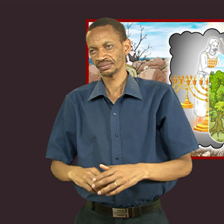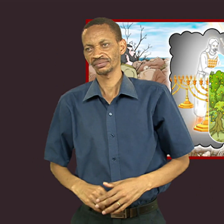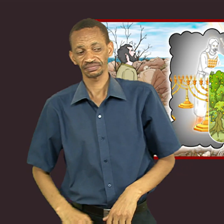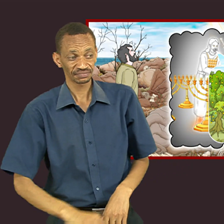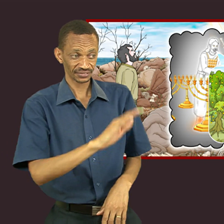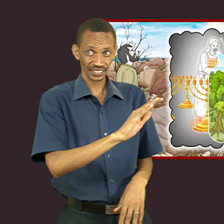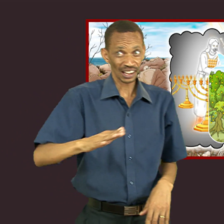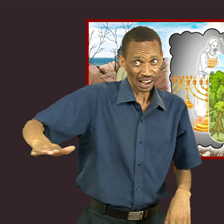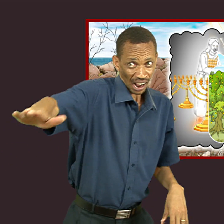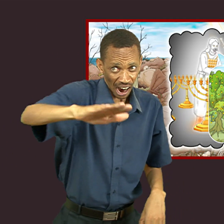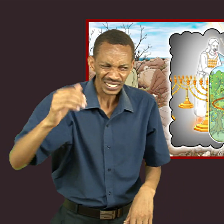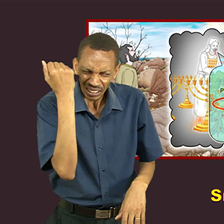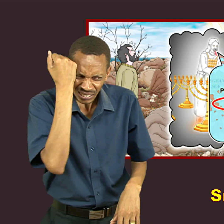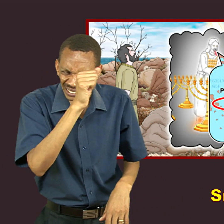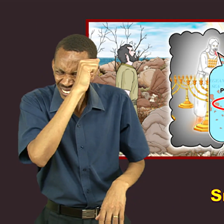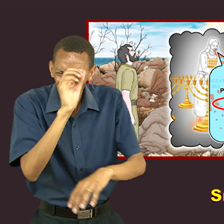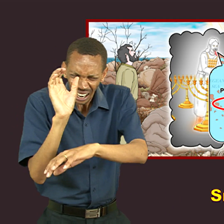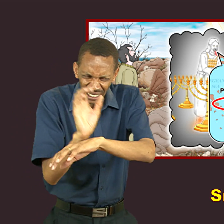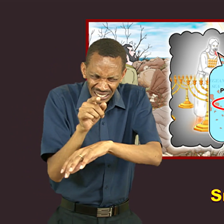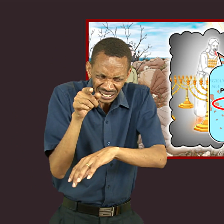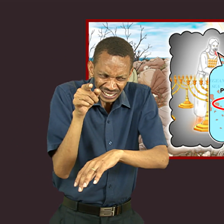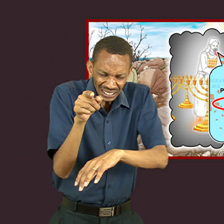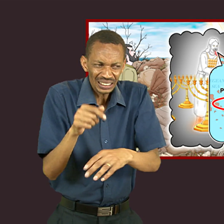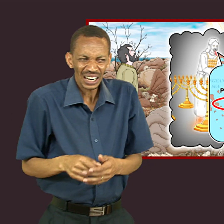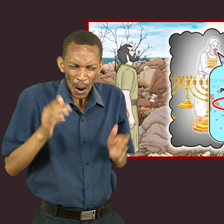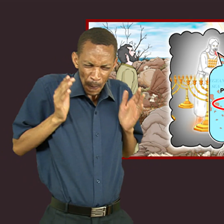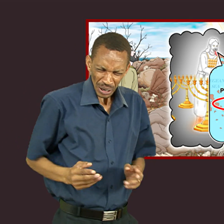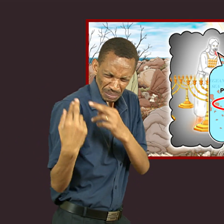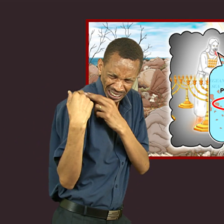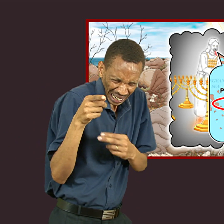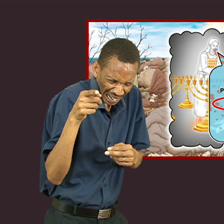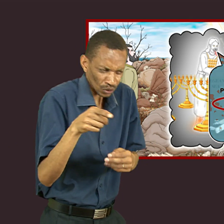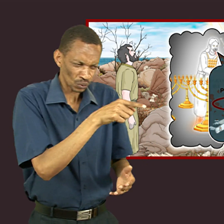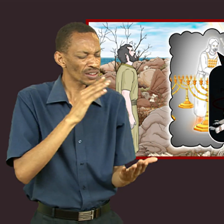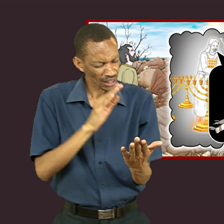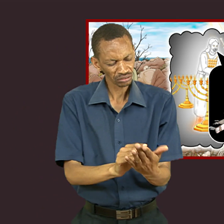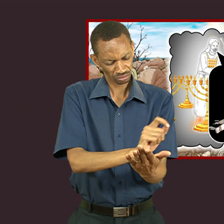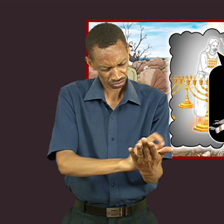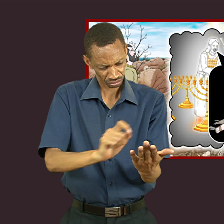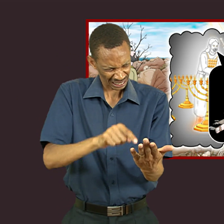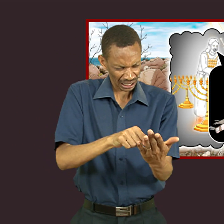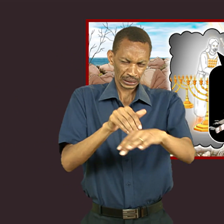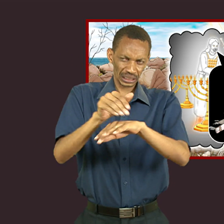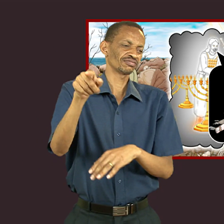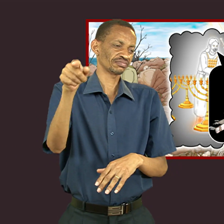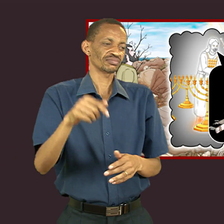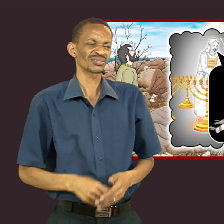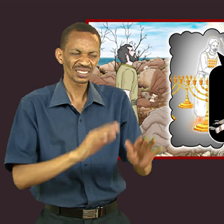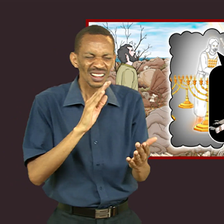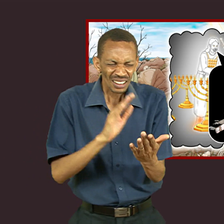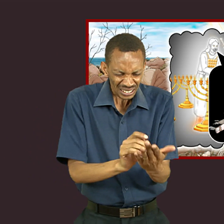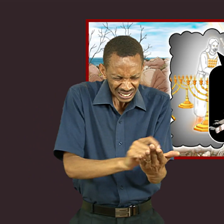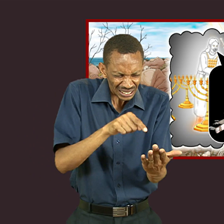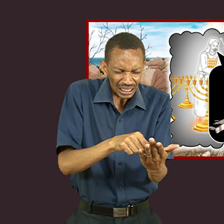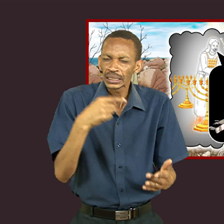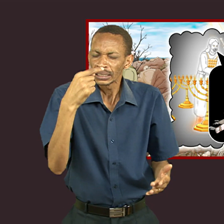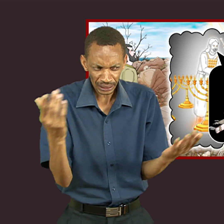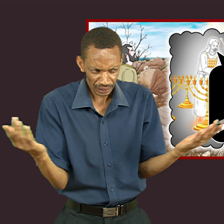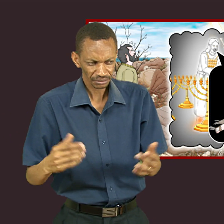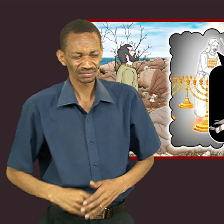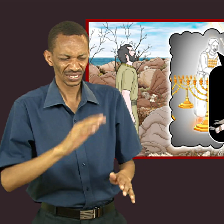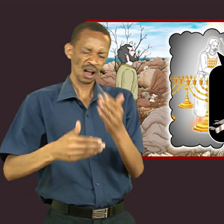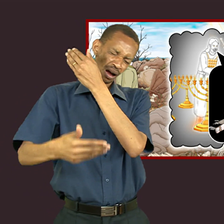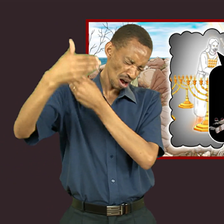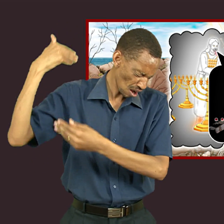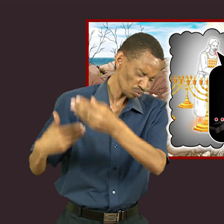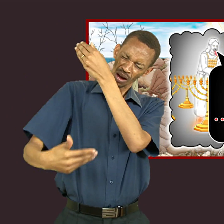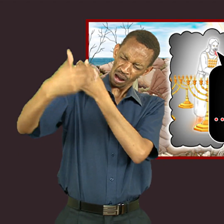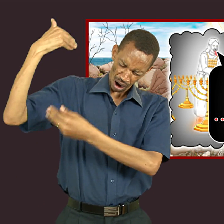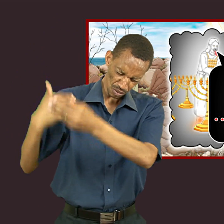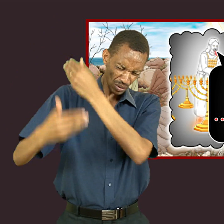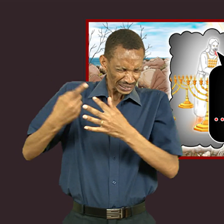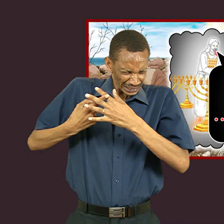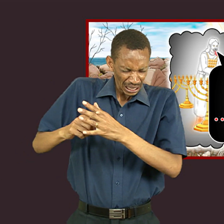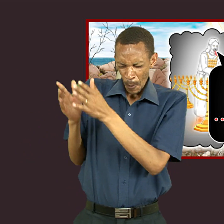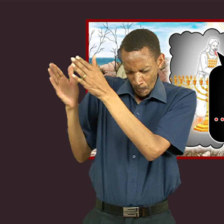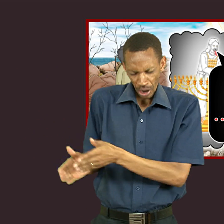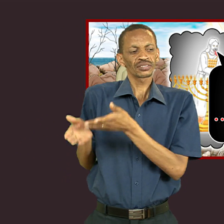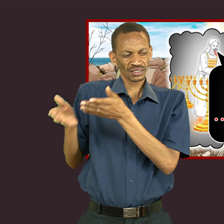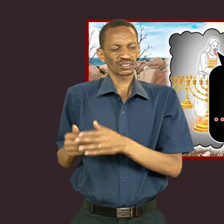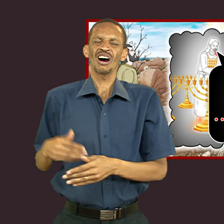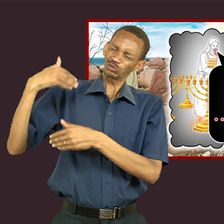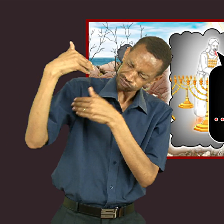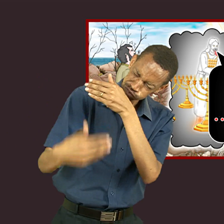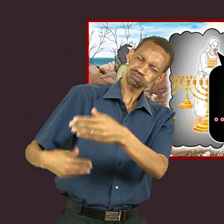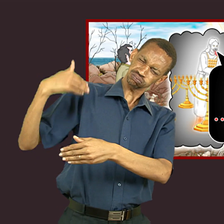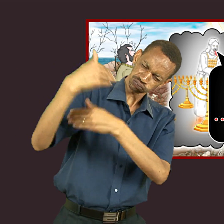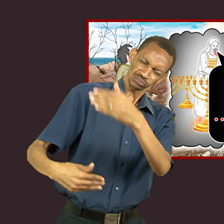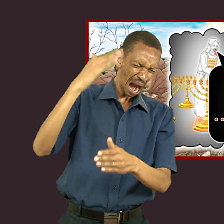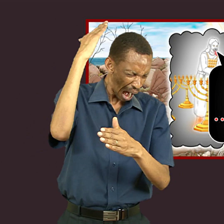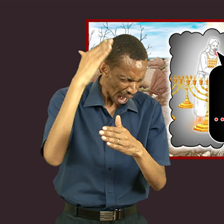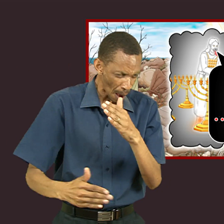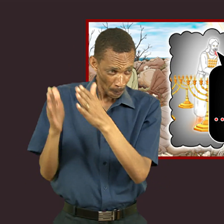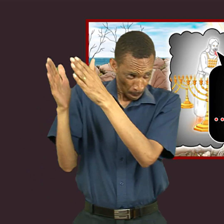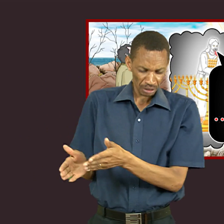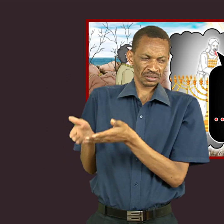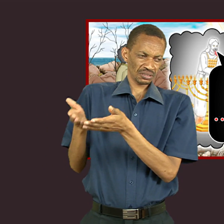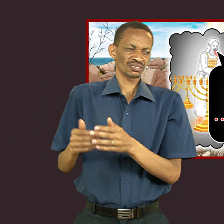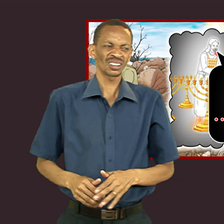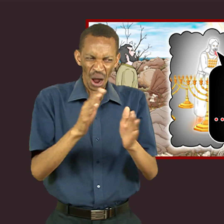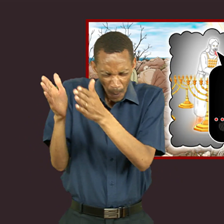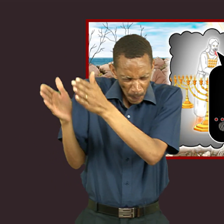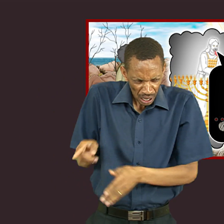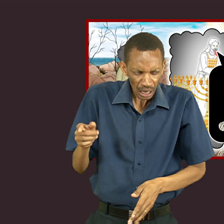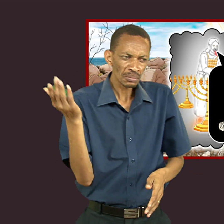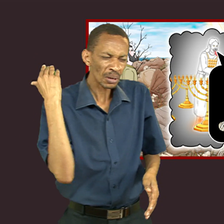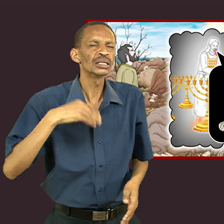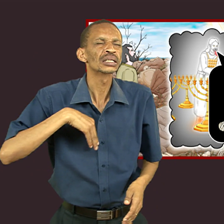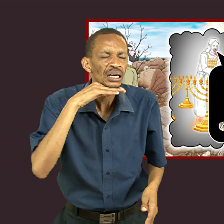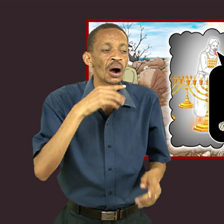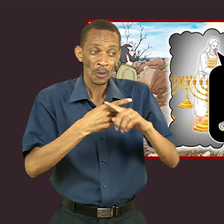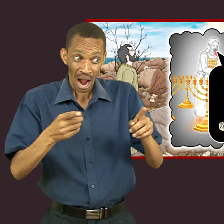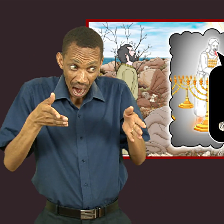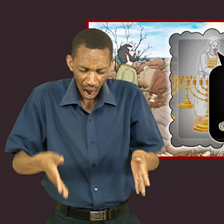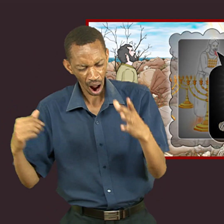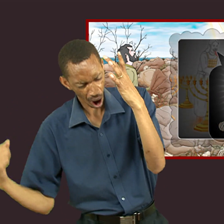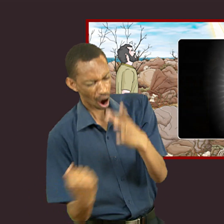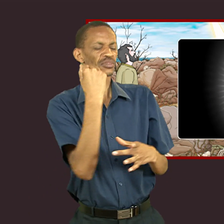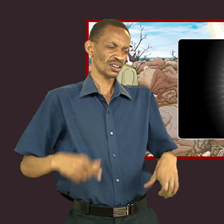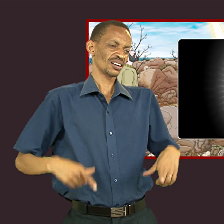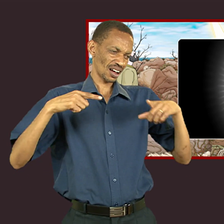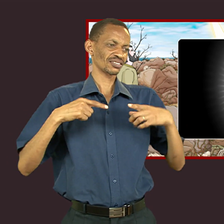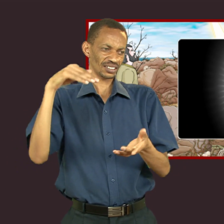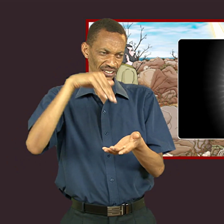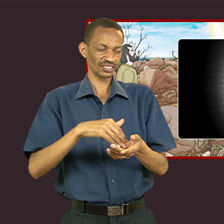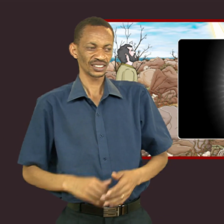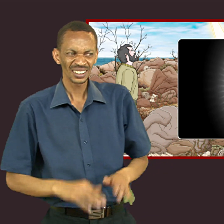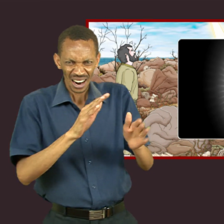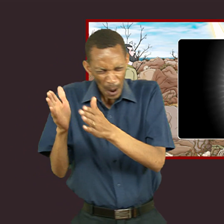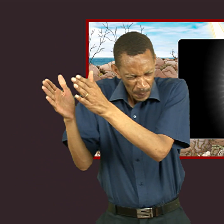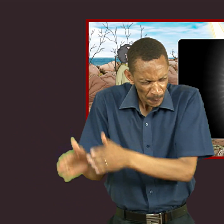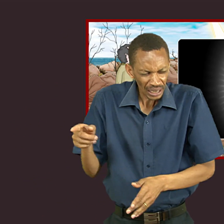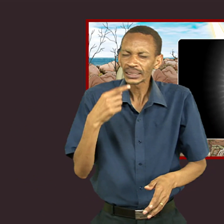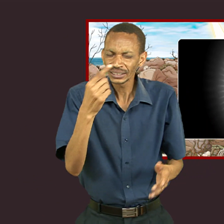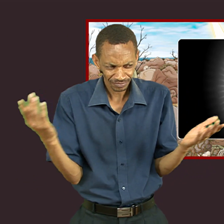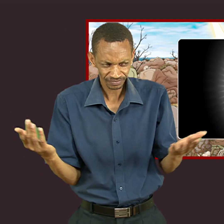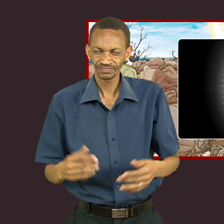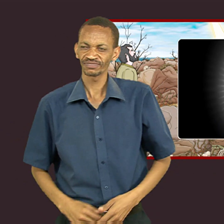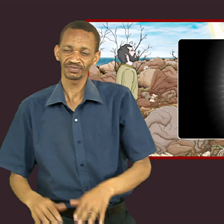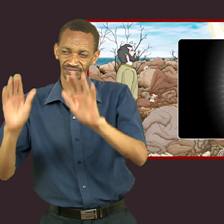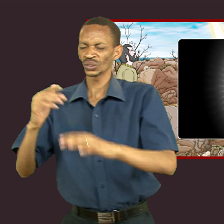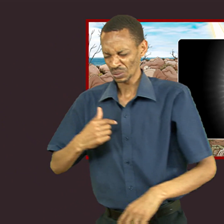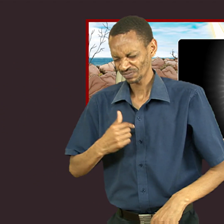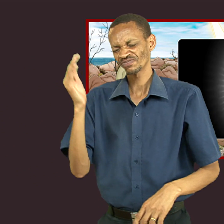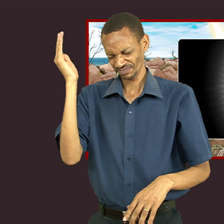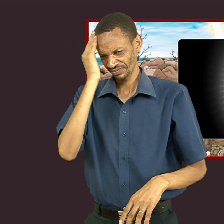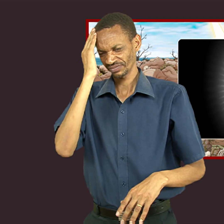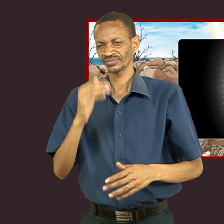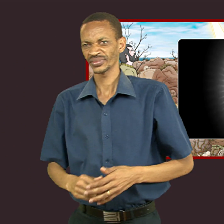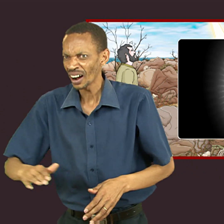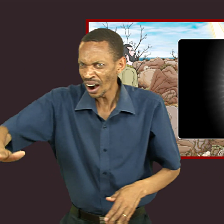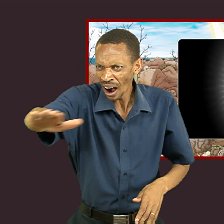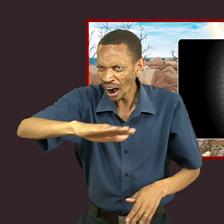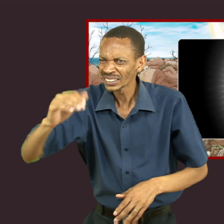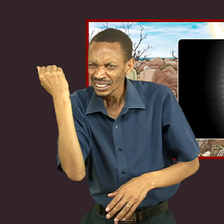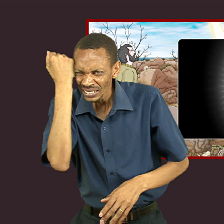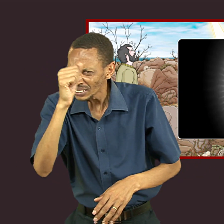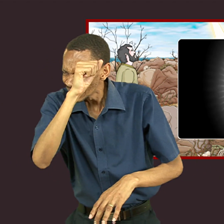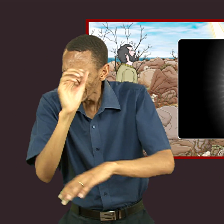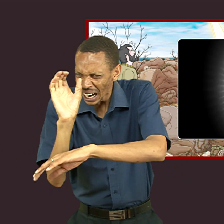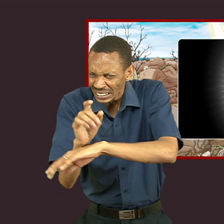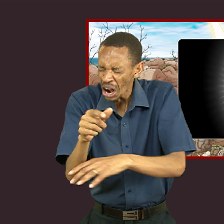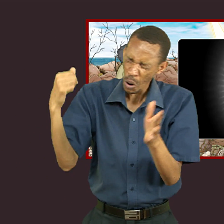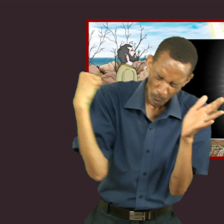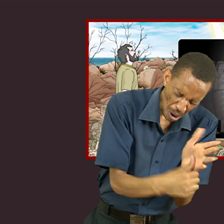To the angel of the church in Smyrna write: These are the words of the First and the Last, who died and returned to life.